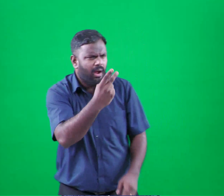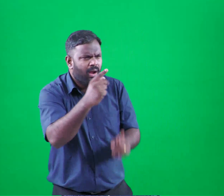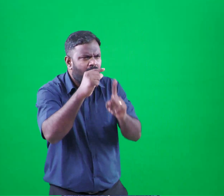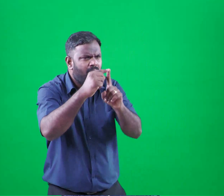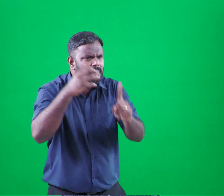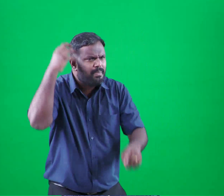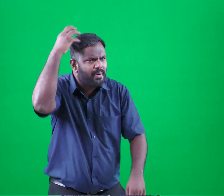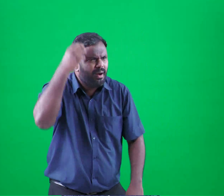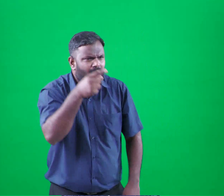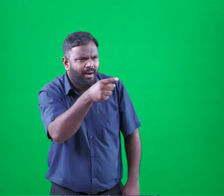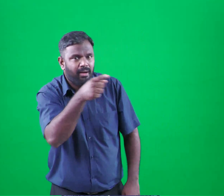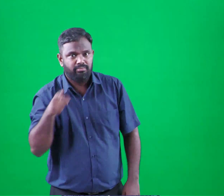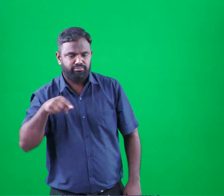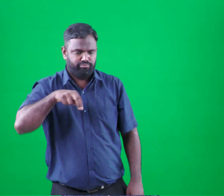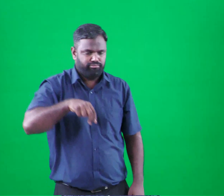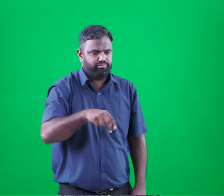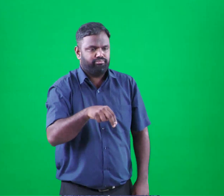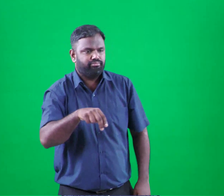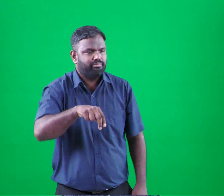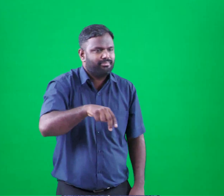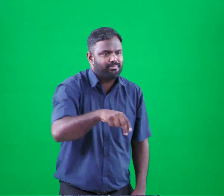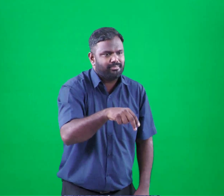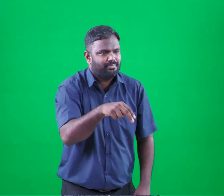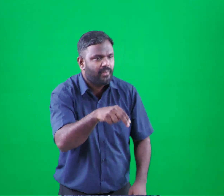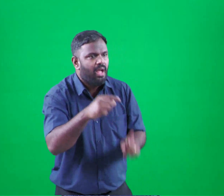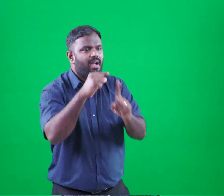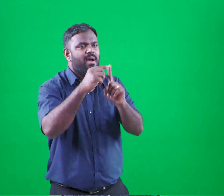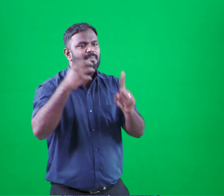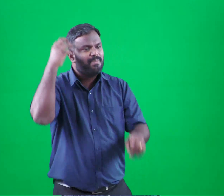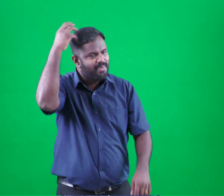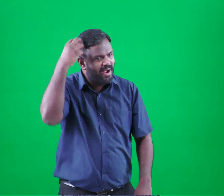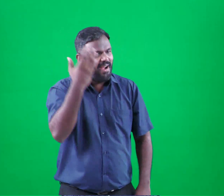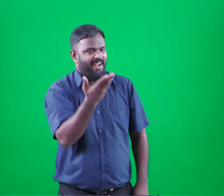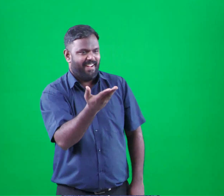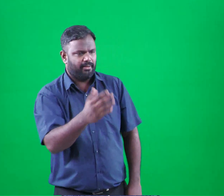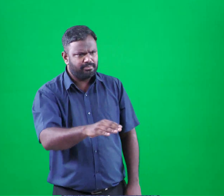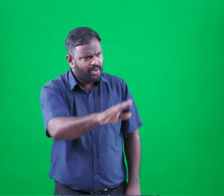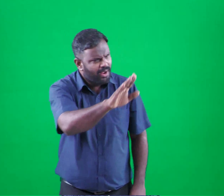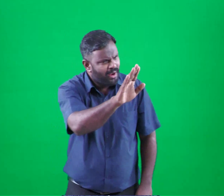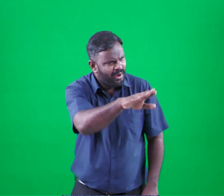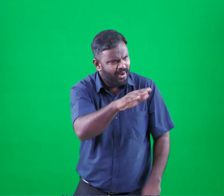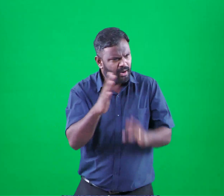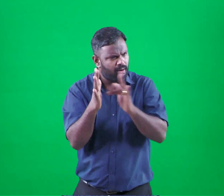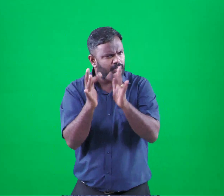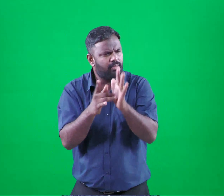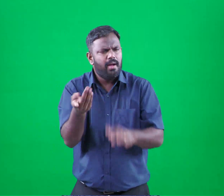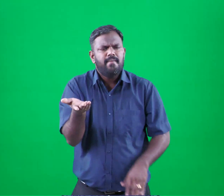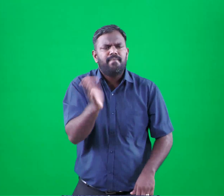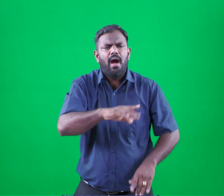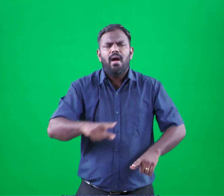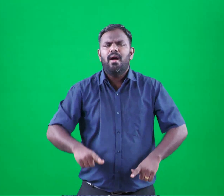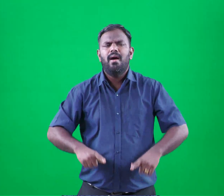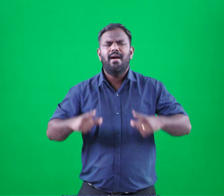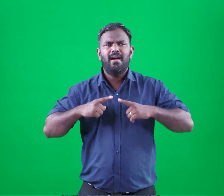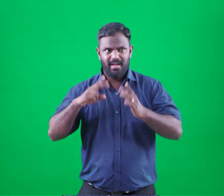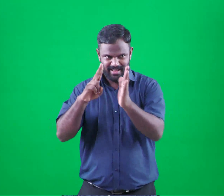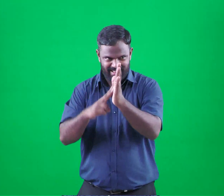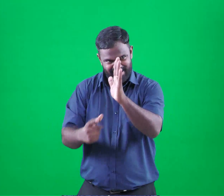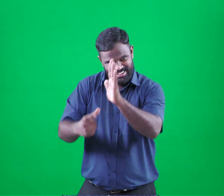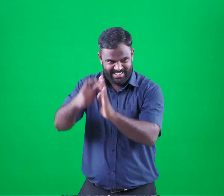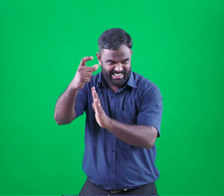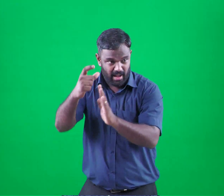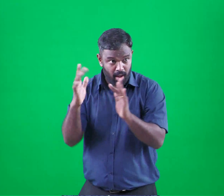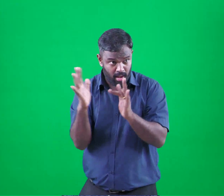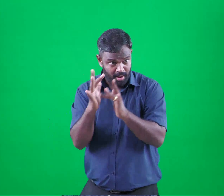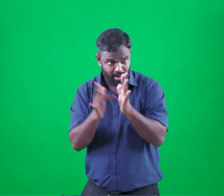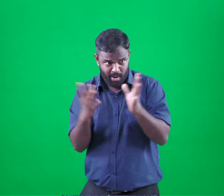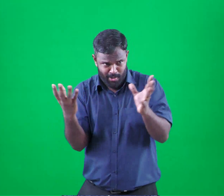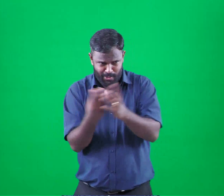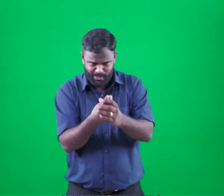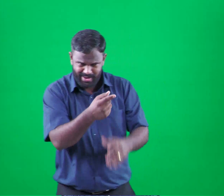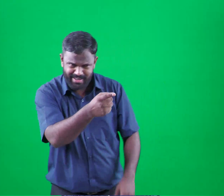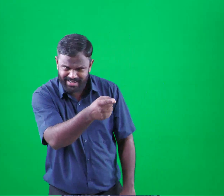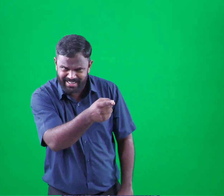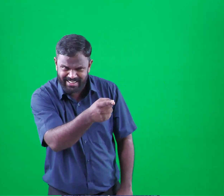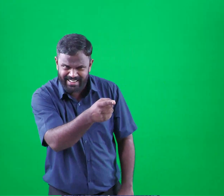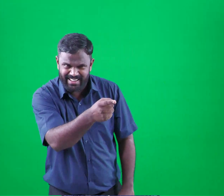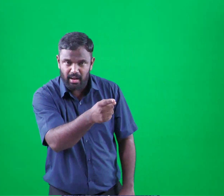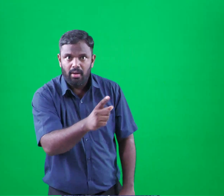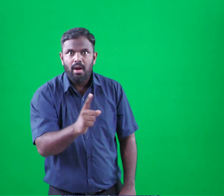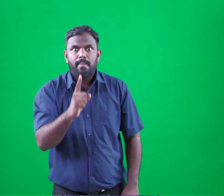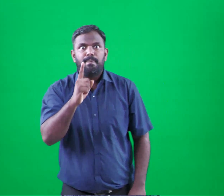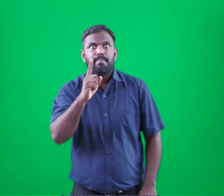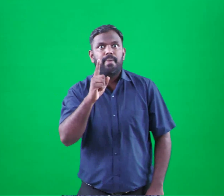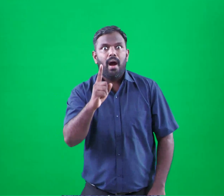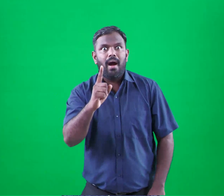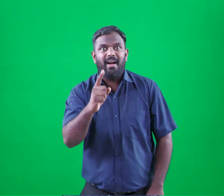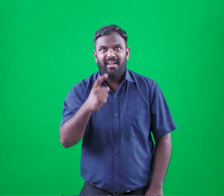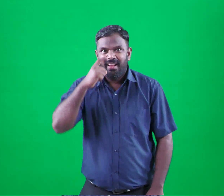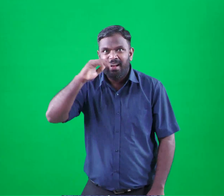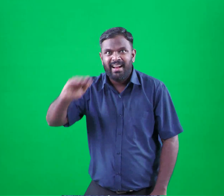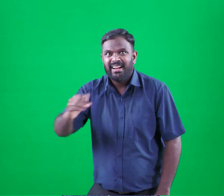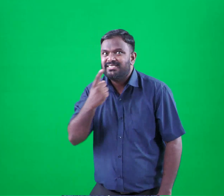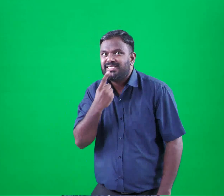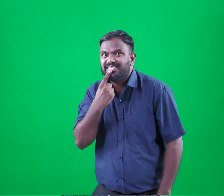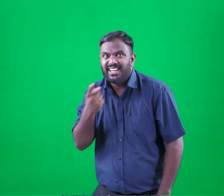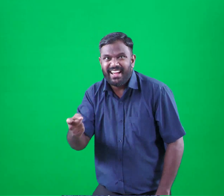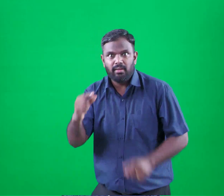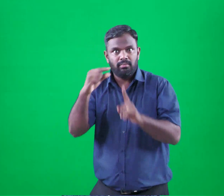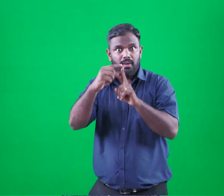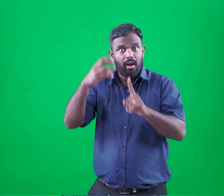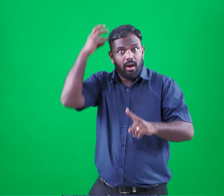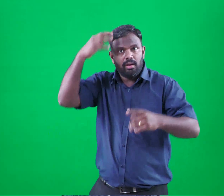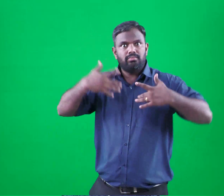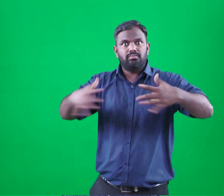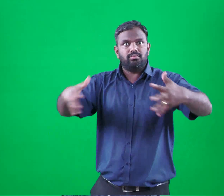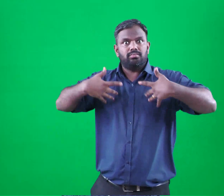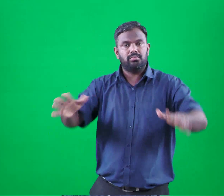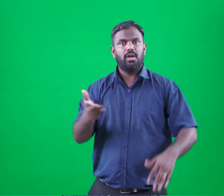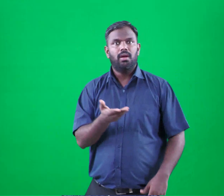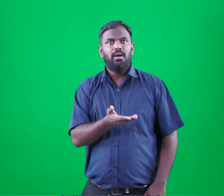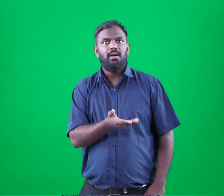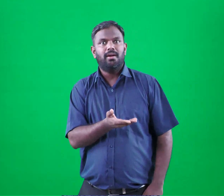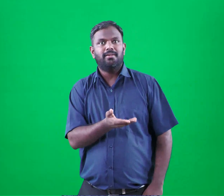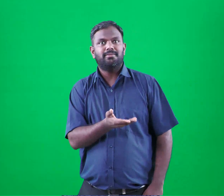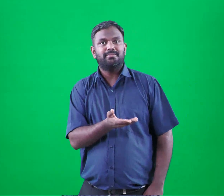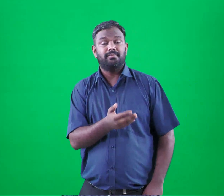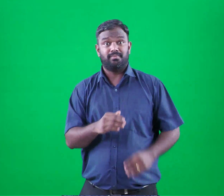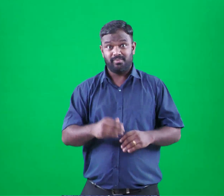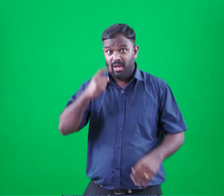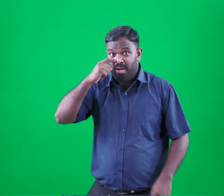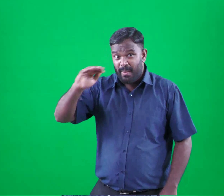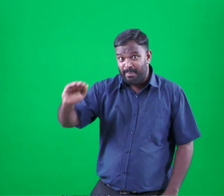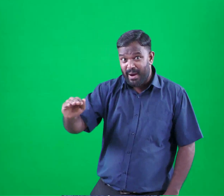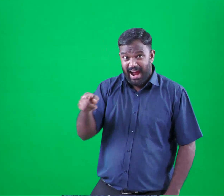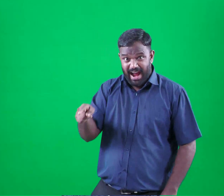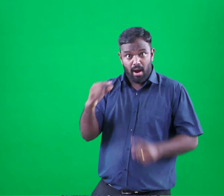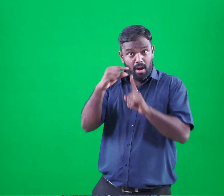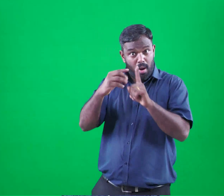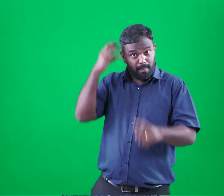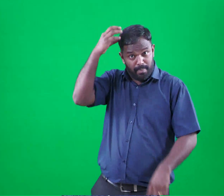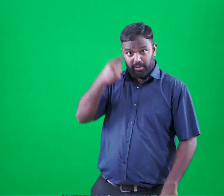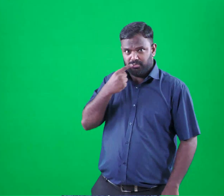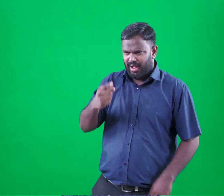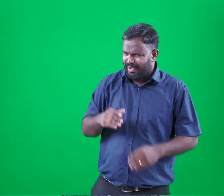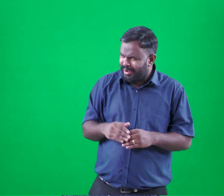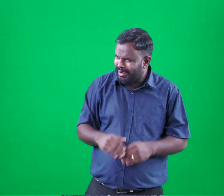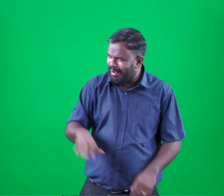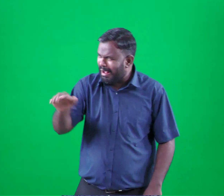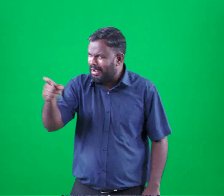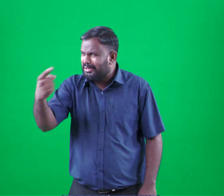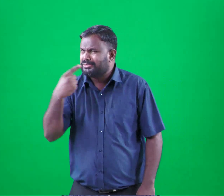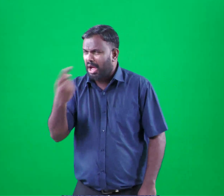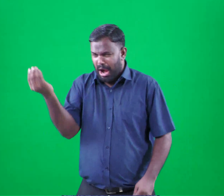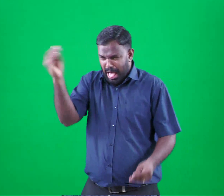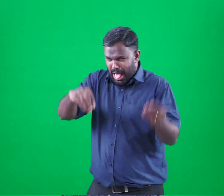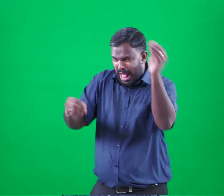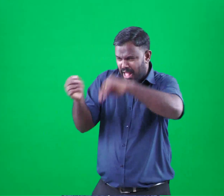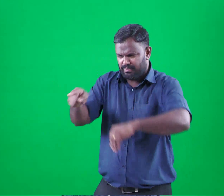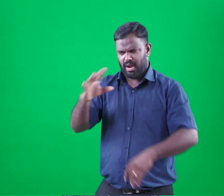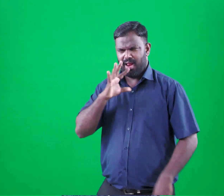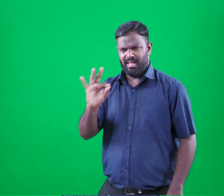She looked at Peter and said, "You also were with Jesus the Nazarene." But he denied it.